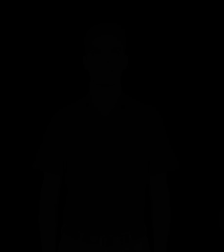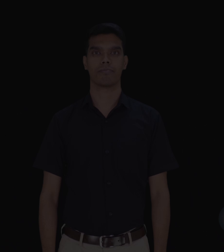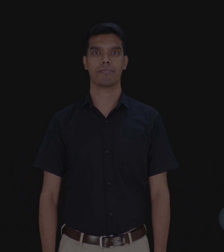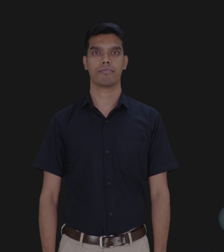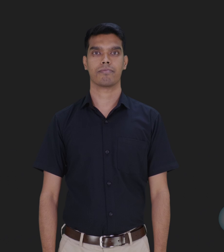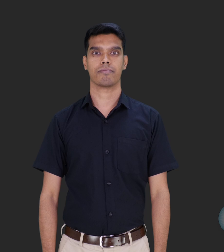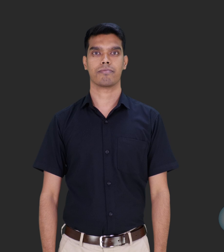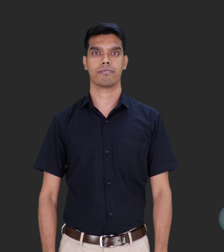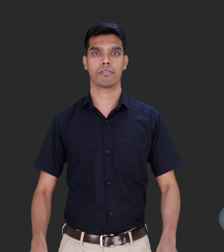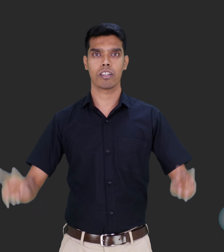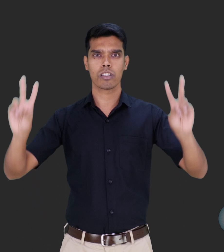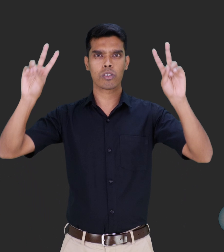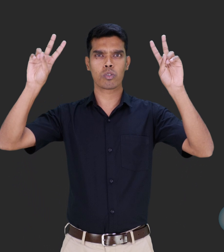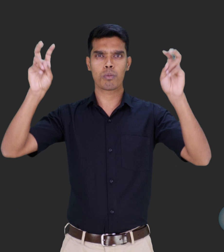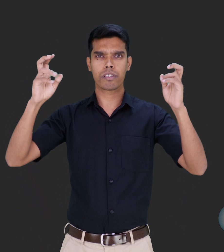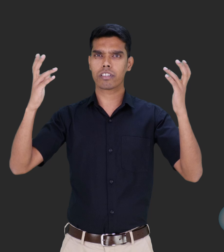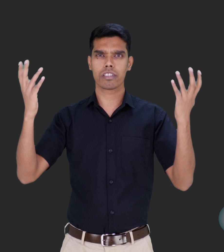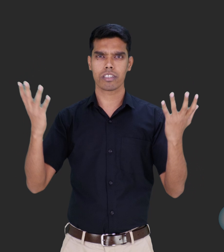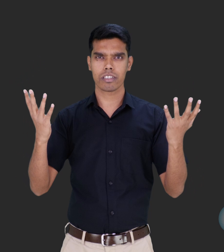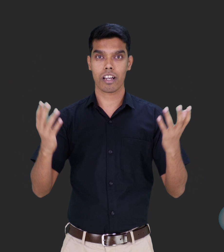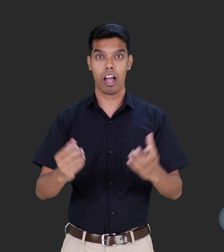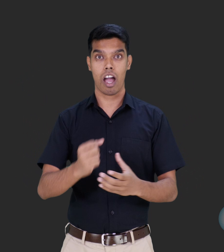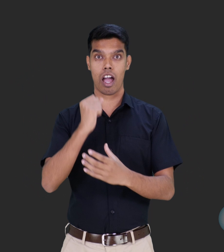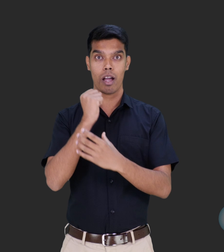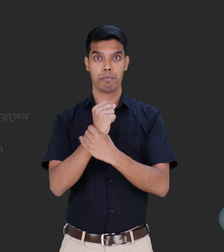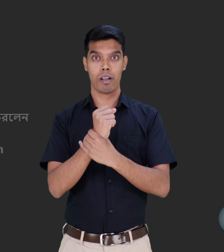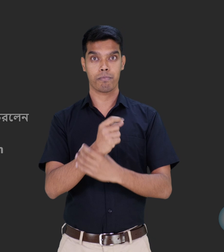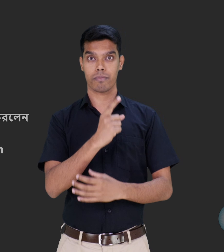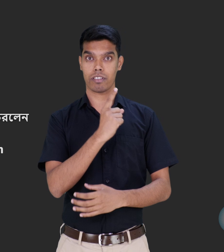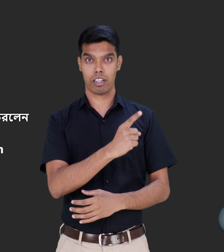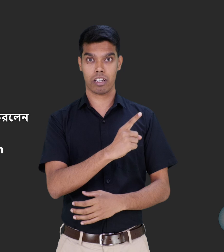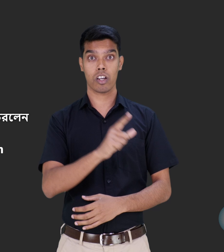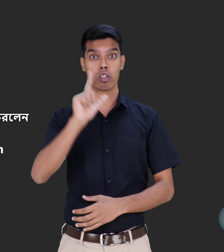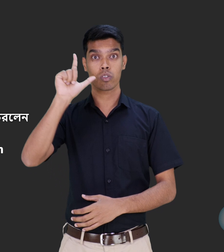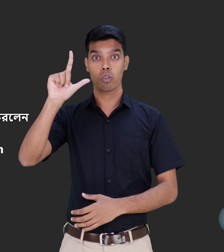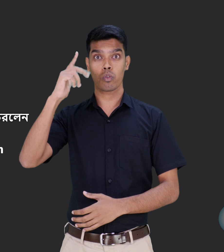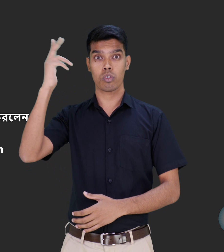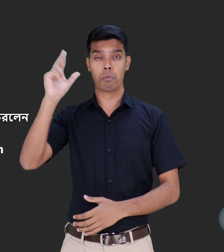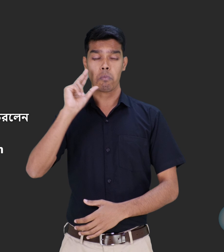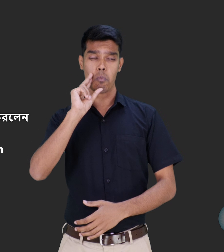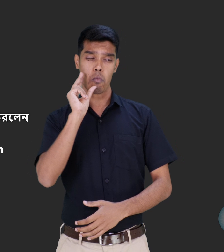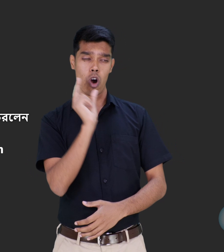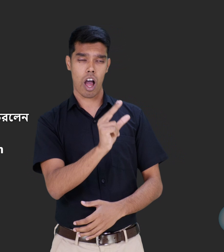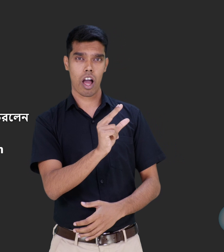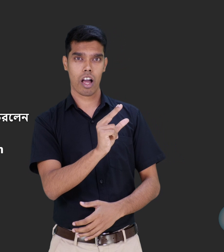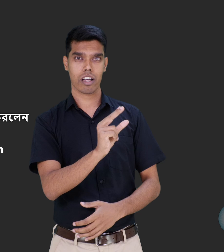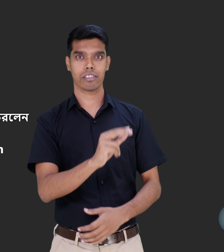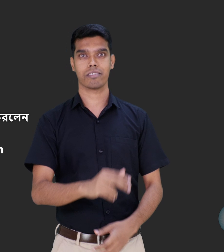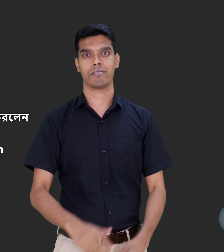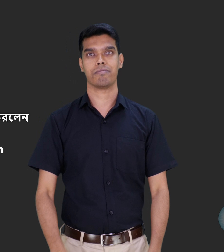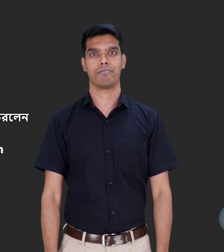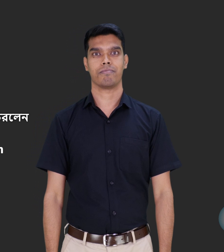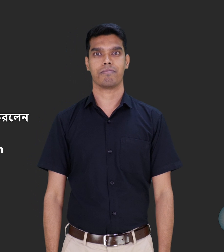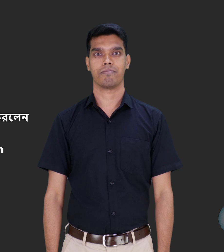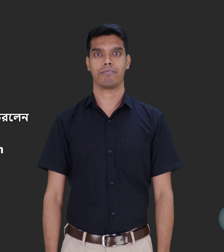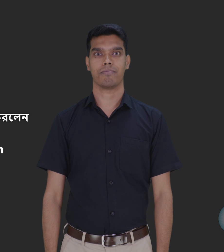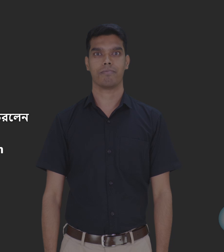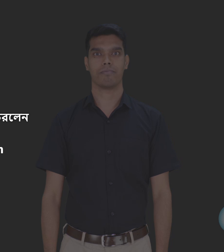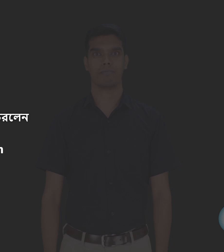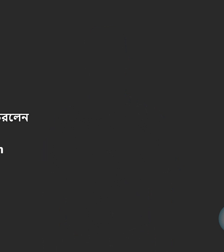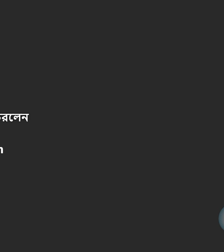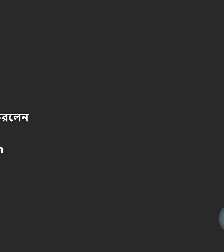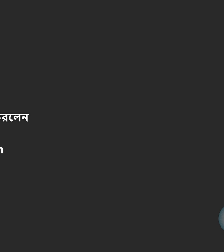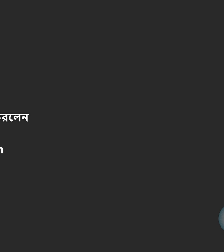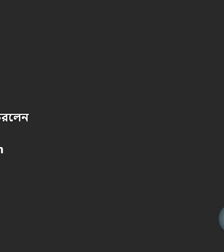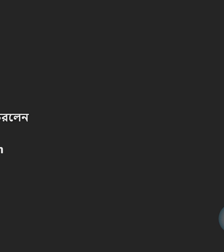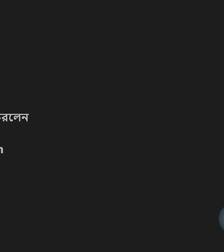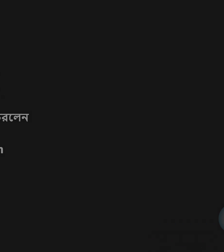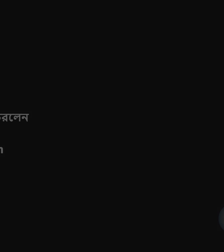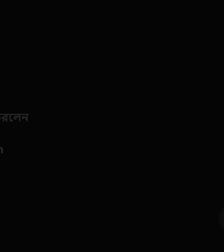The Lord tests Abraham